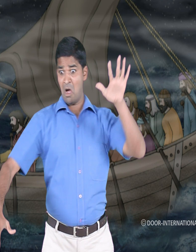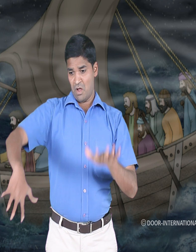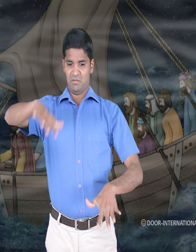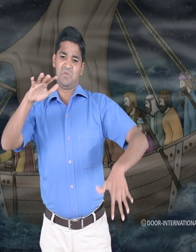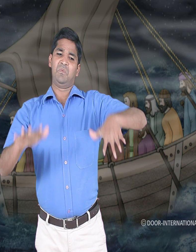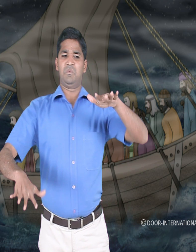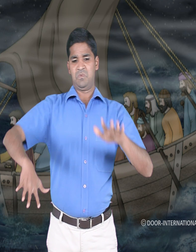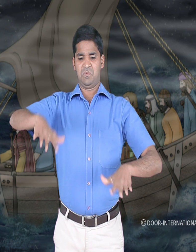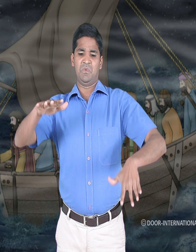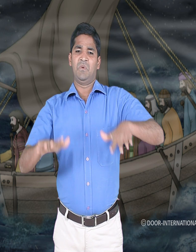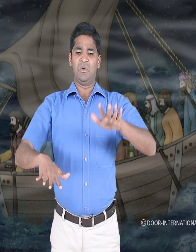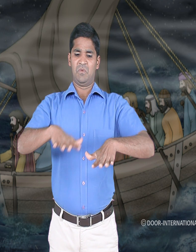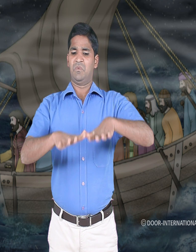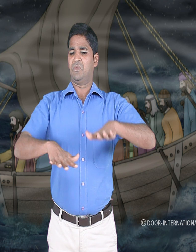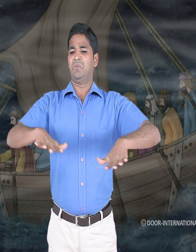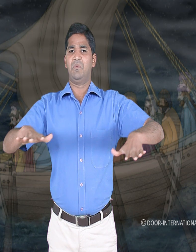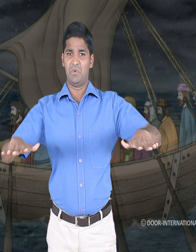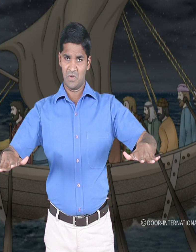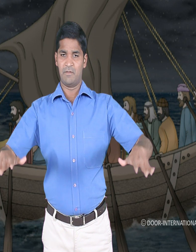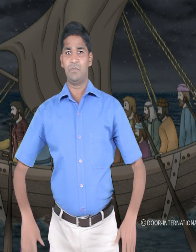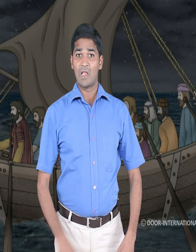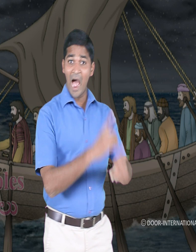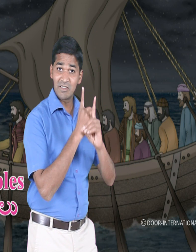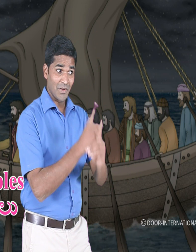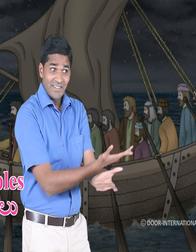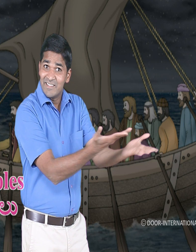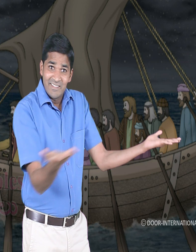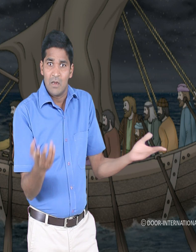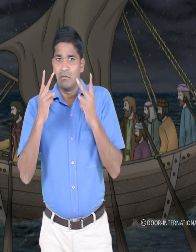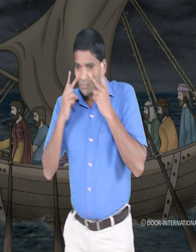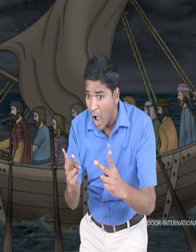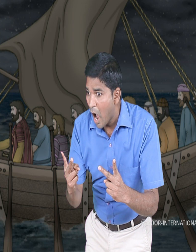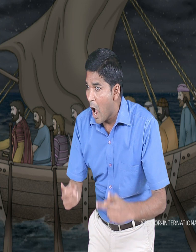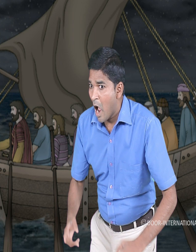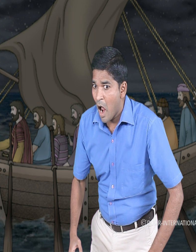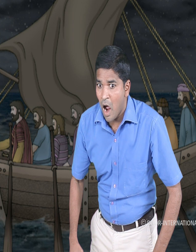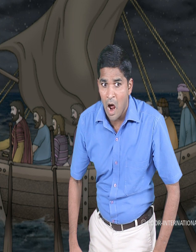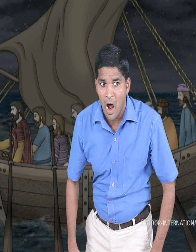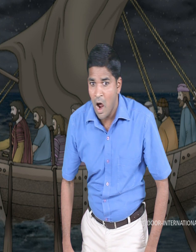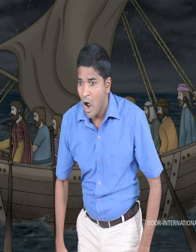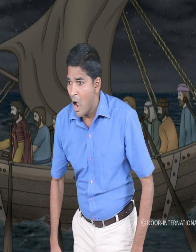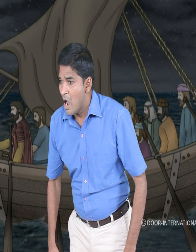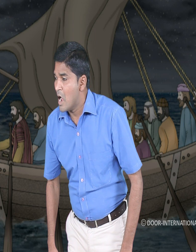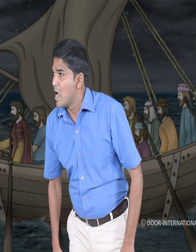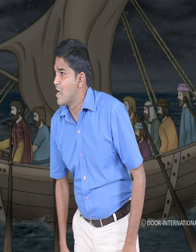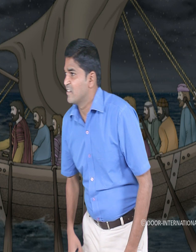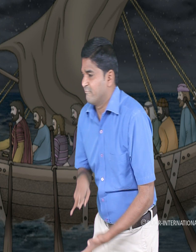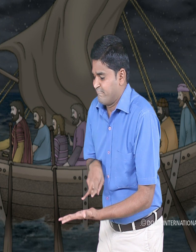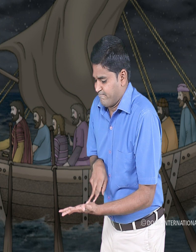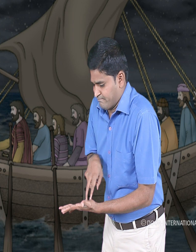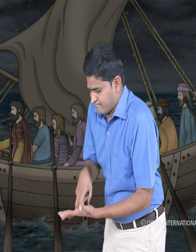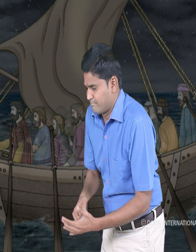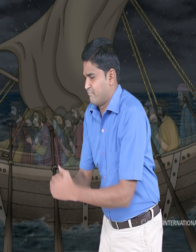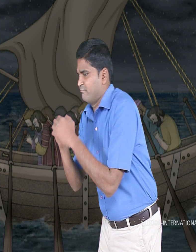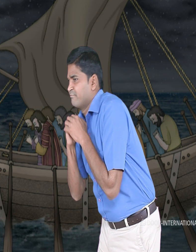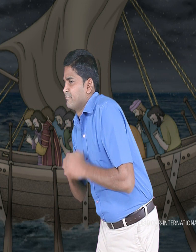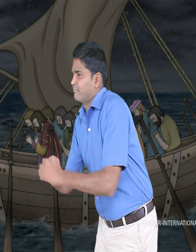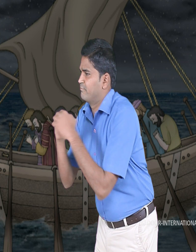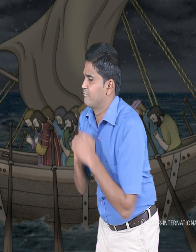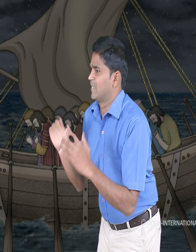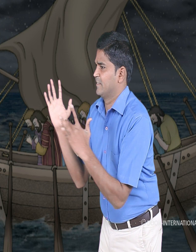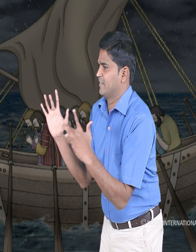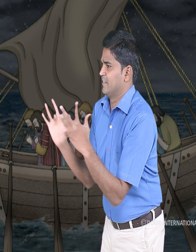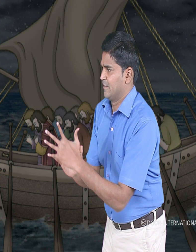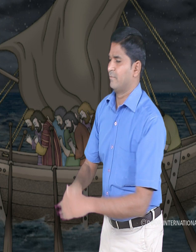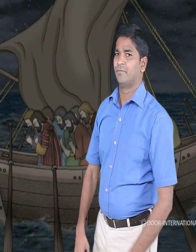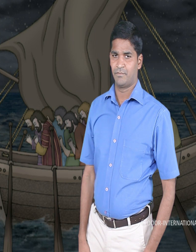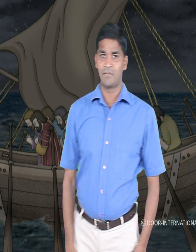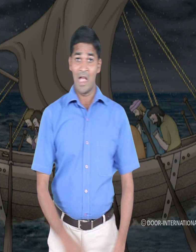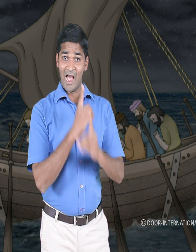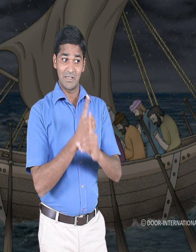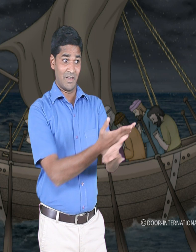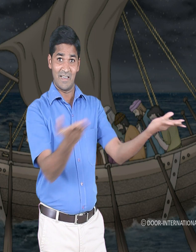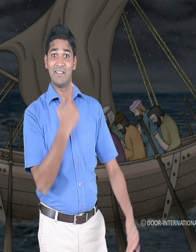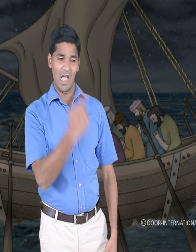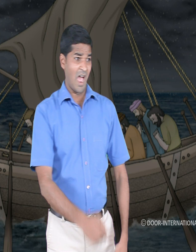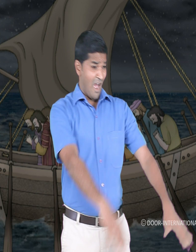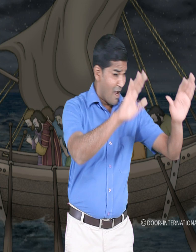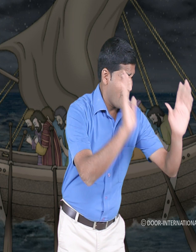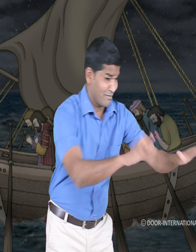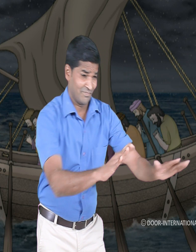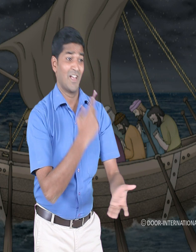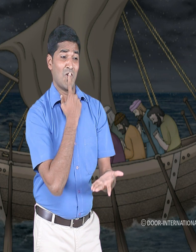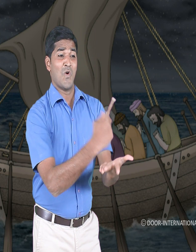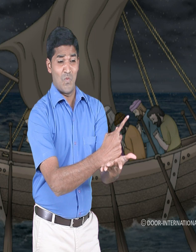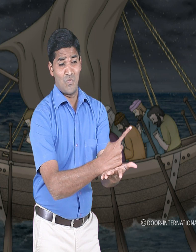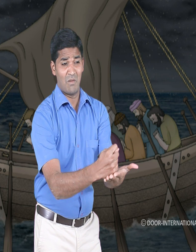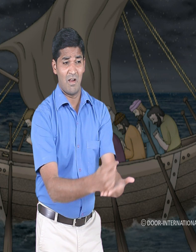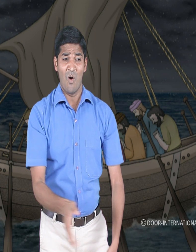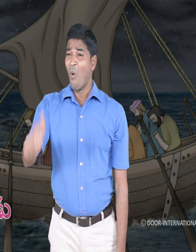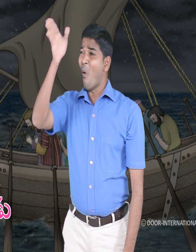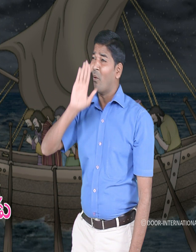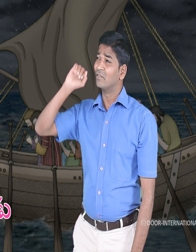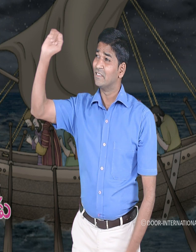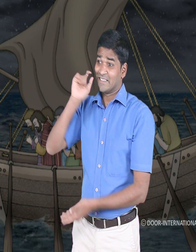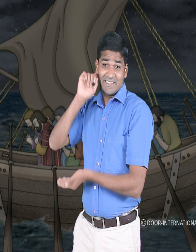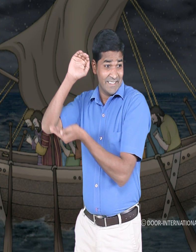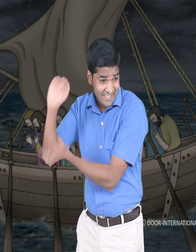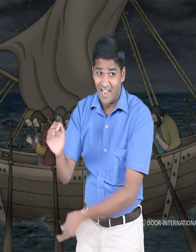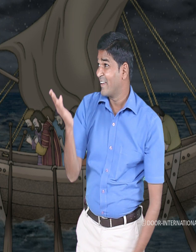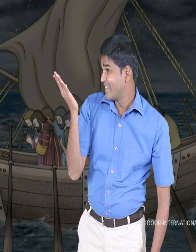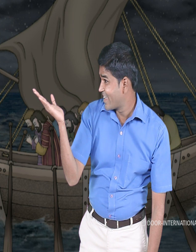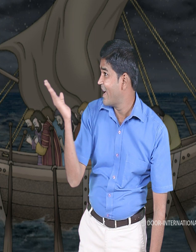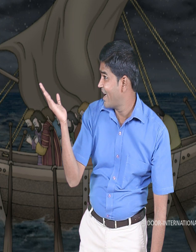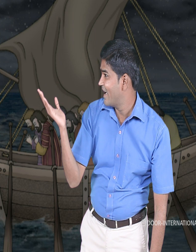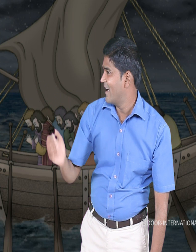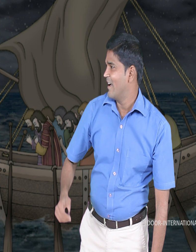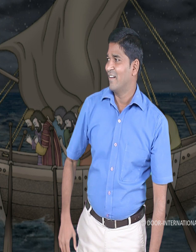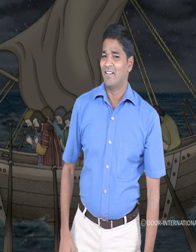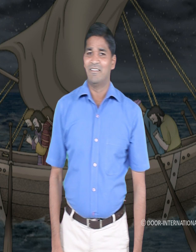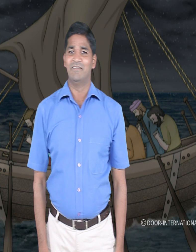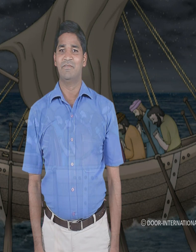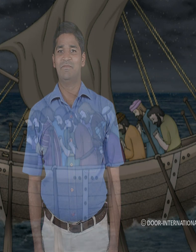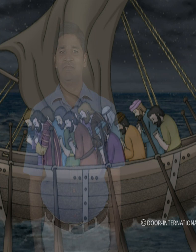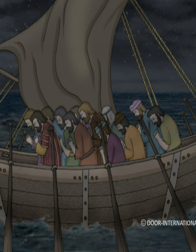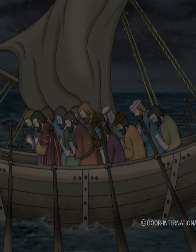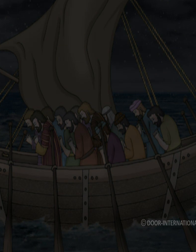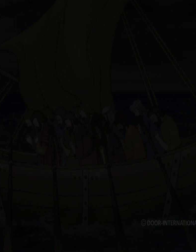Then those who were in the boat worshiped Him, saying, “Truly You are the Son of God!”